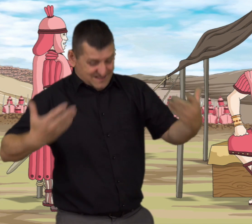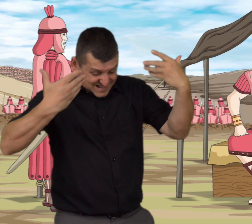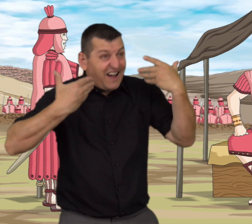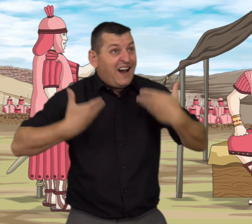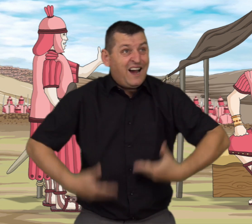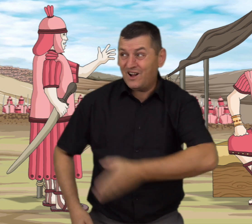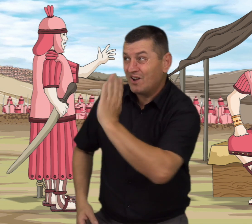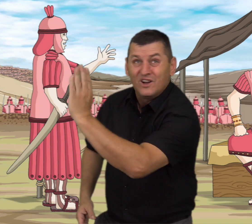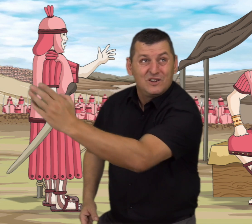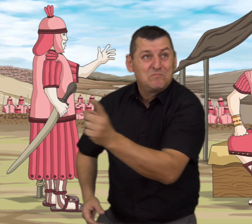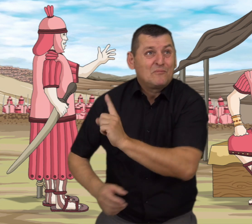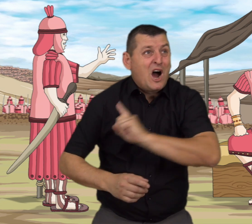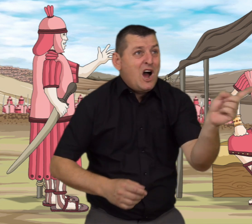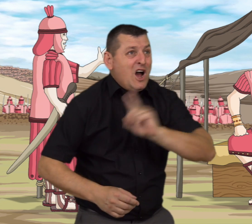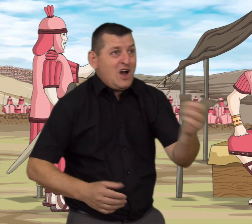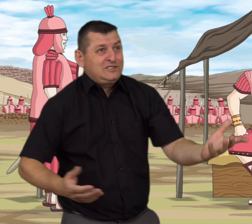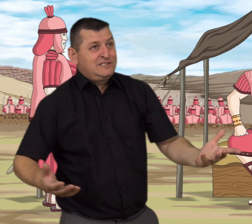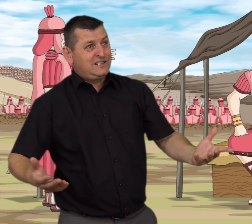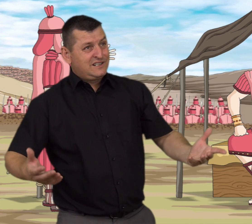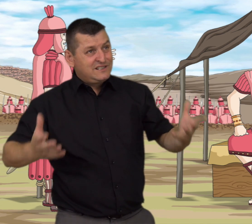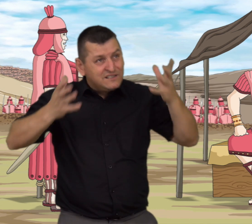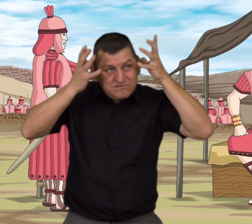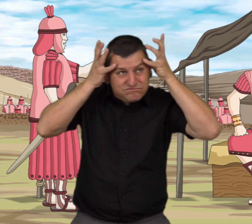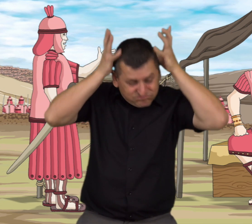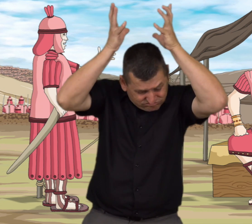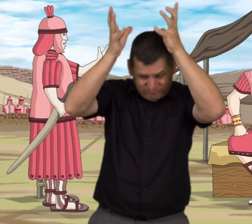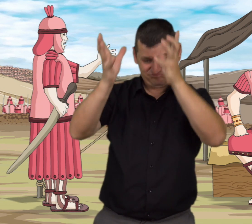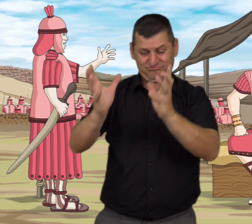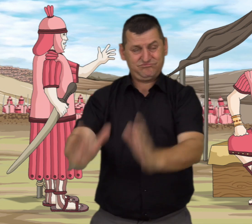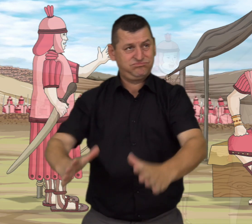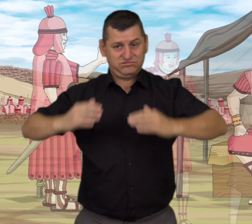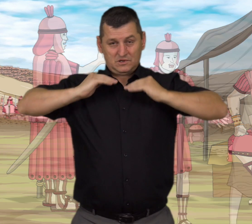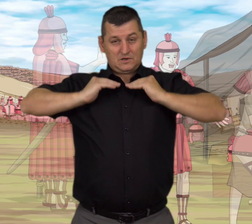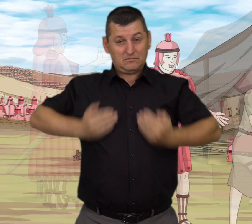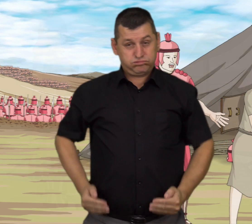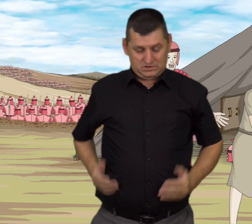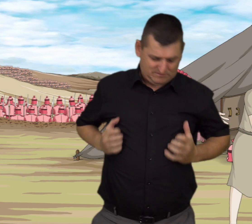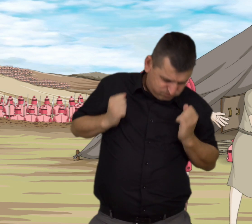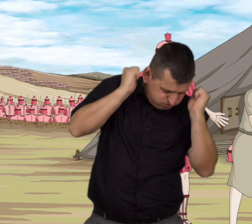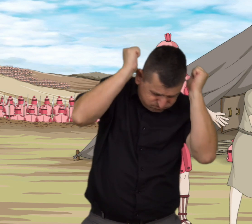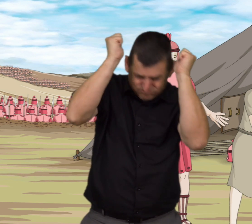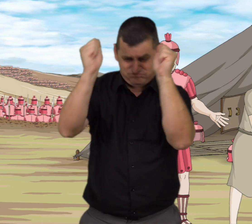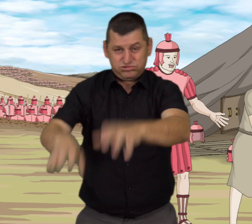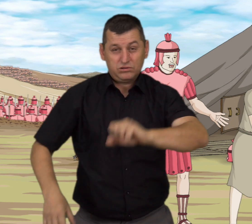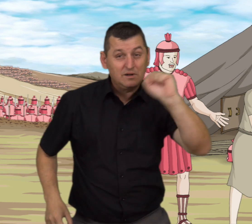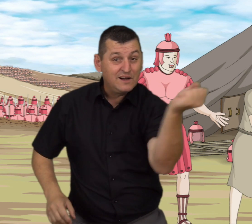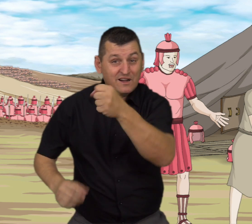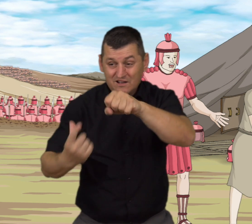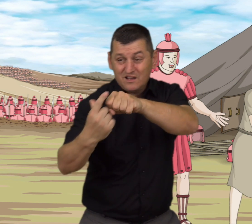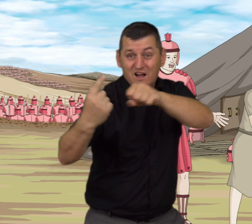“I am not accustomed to them.”